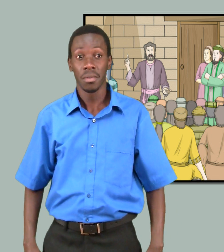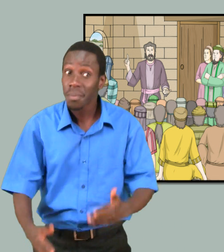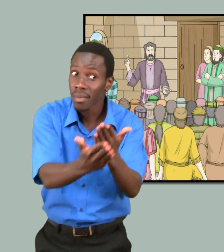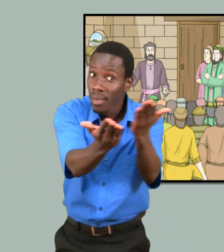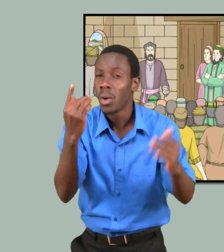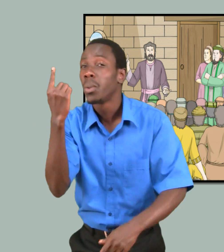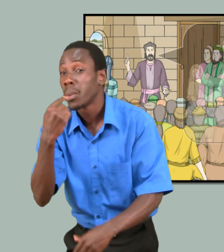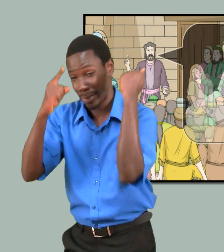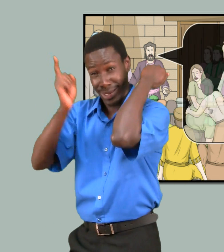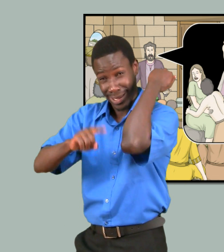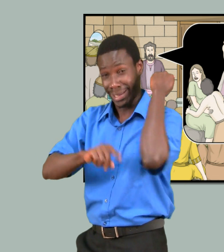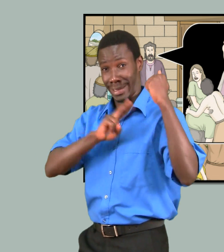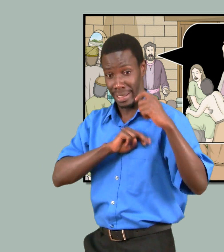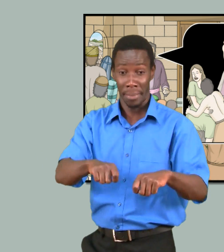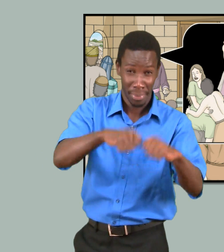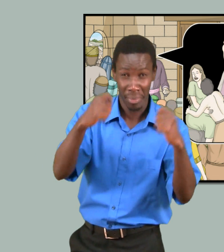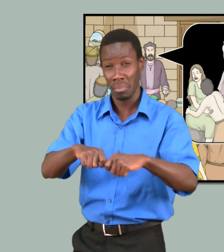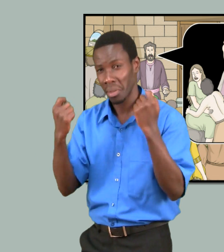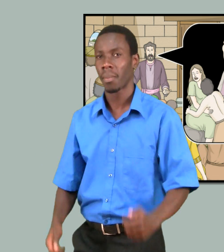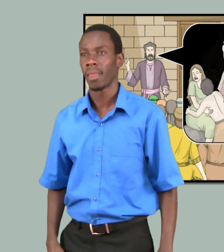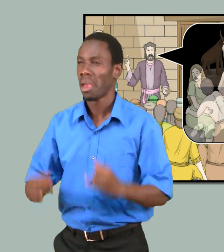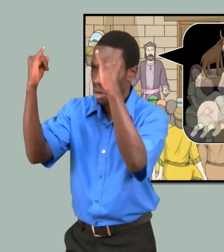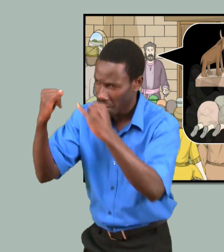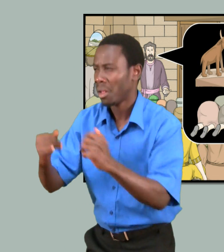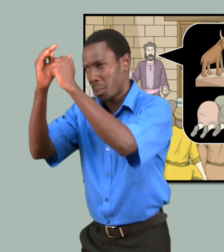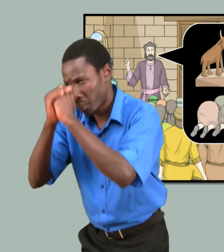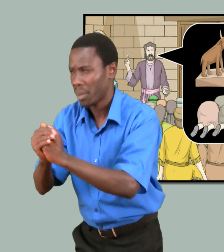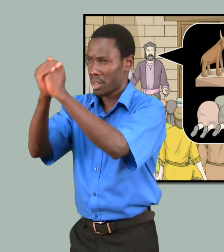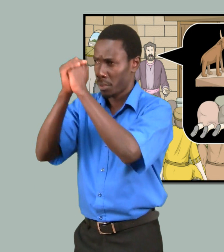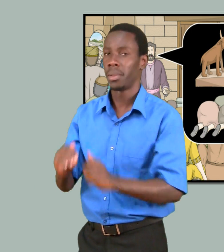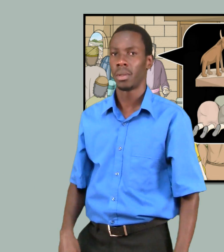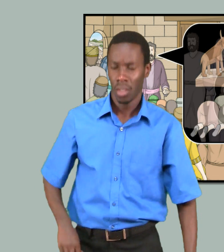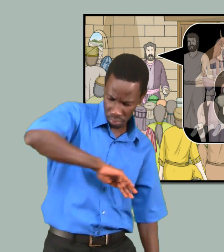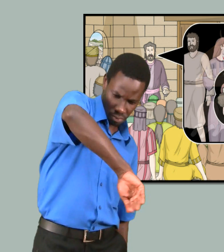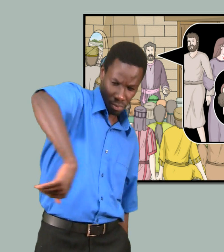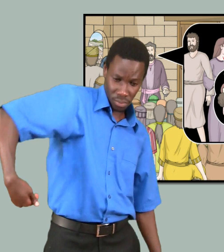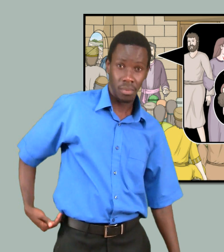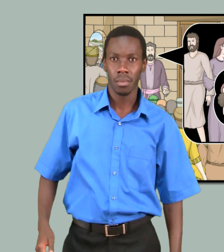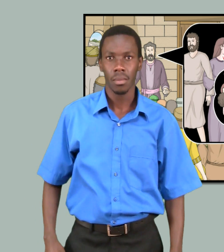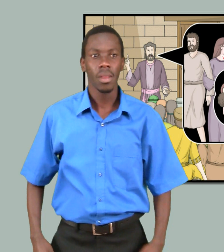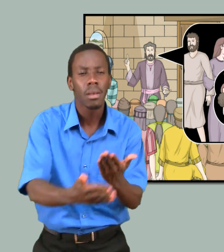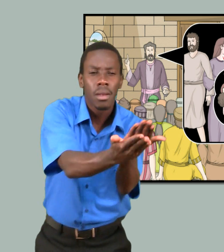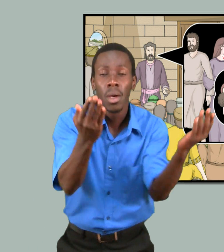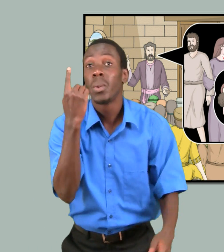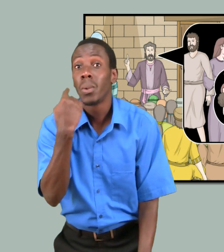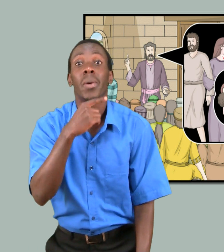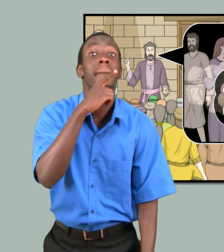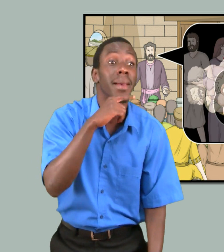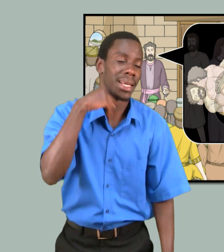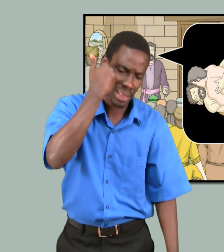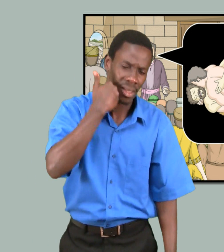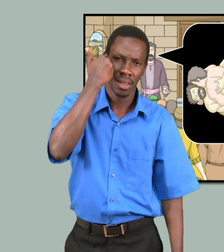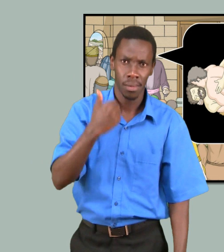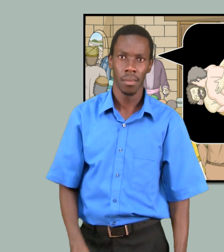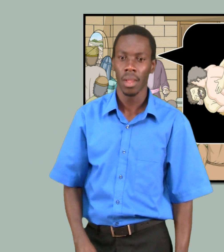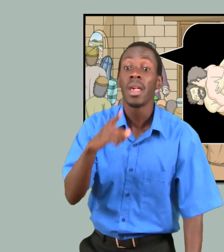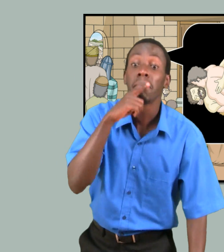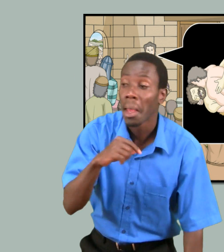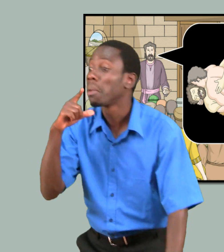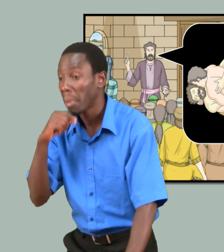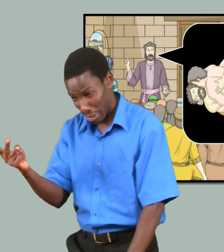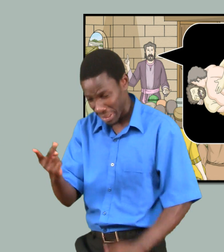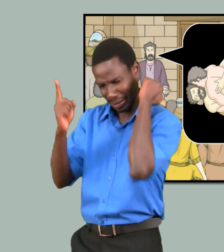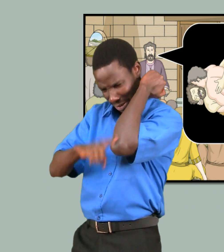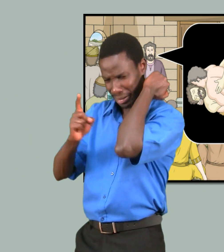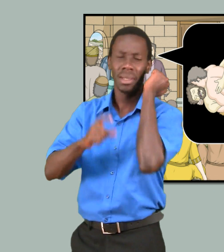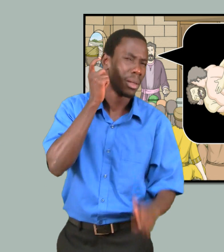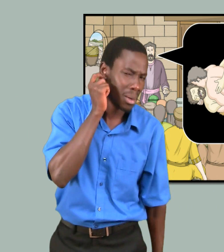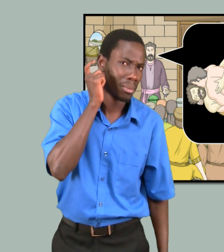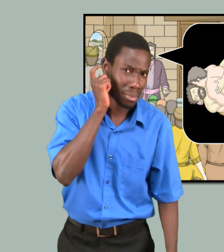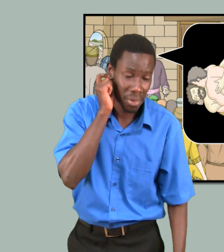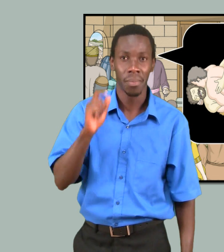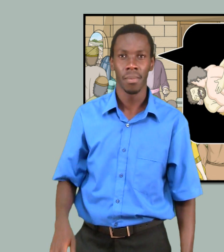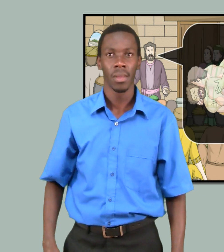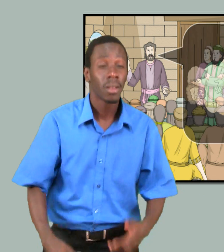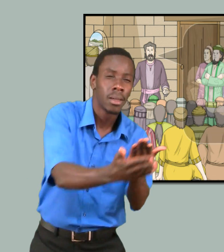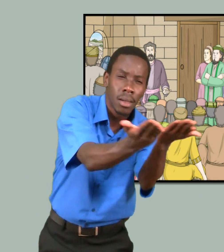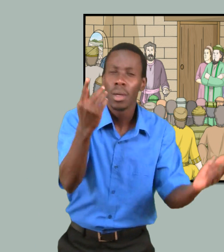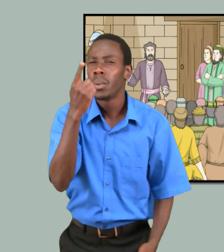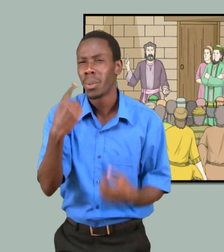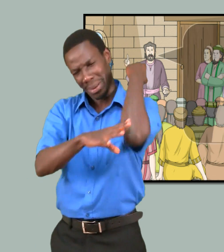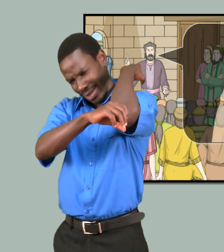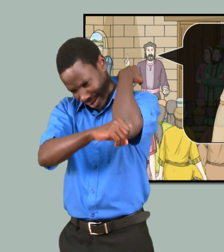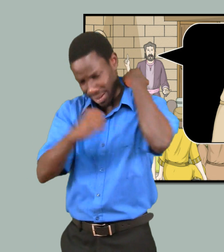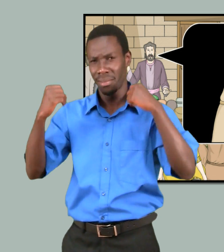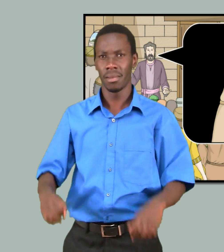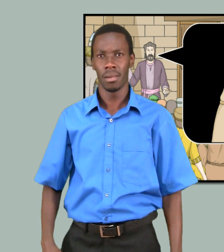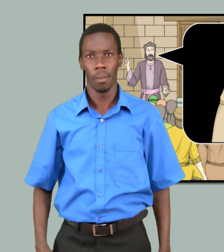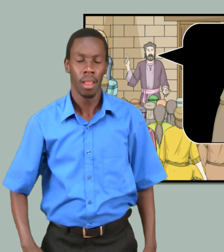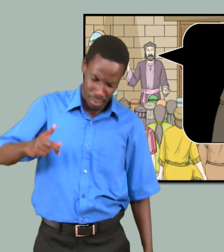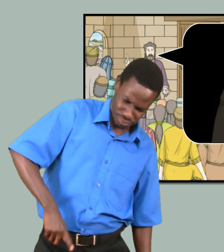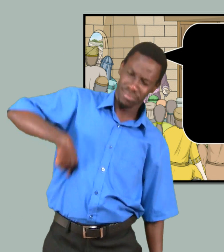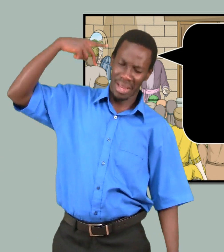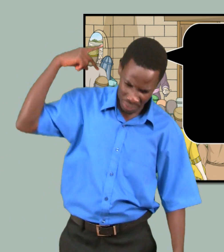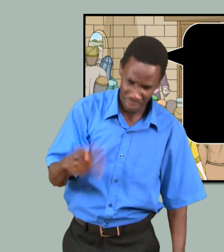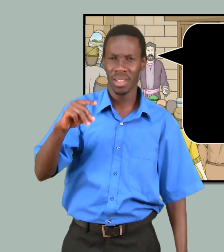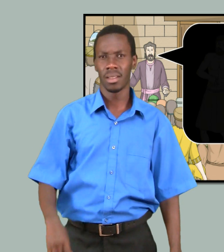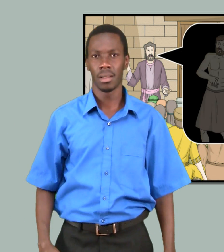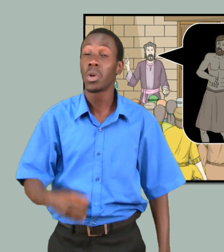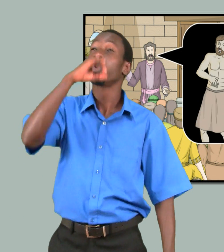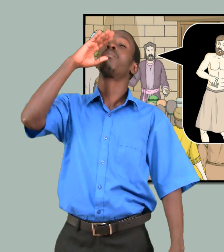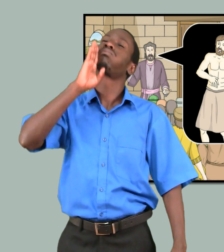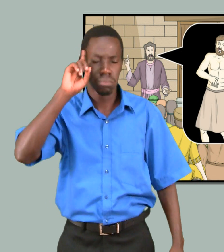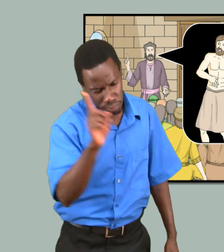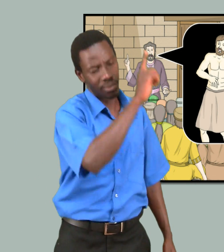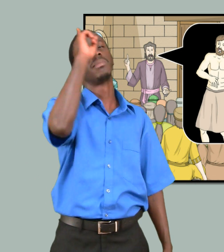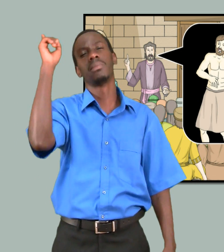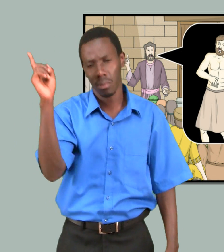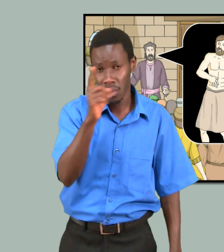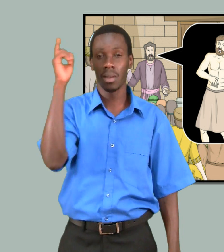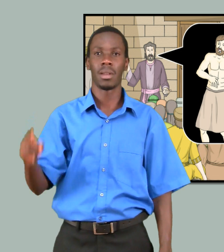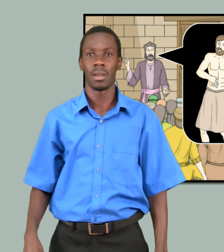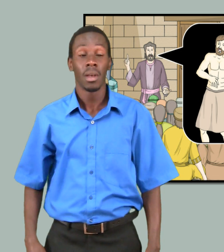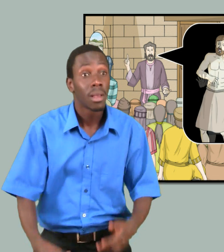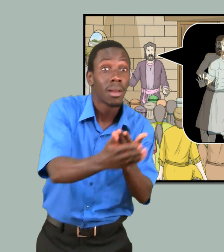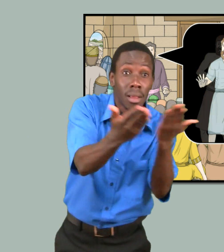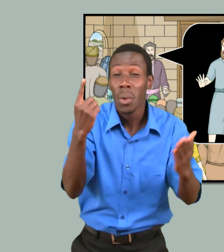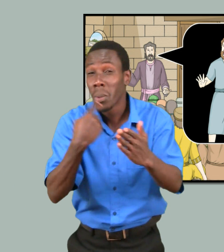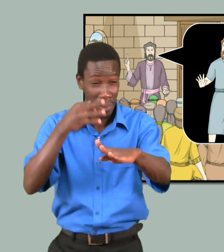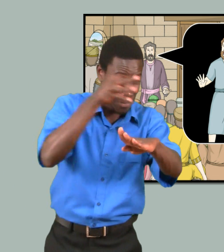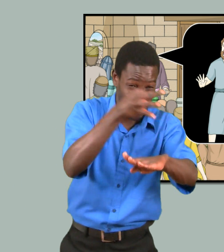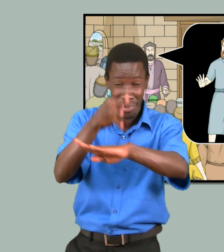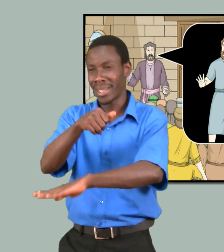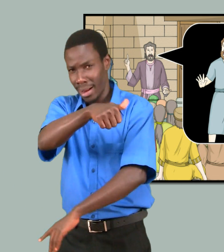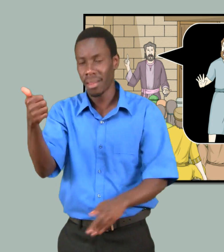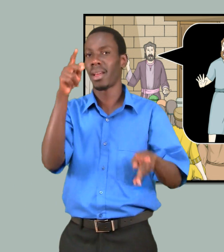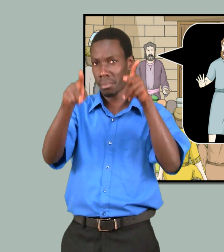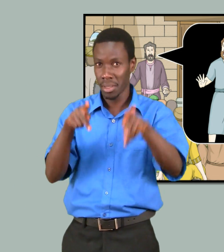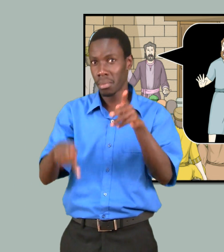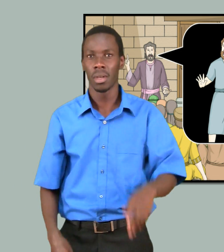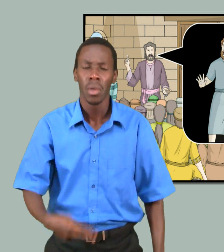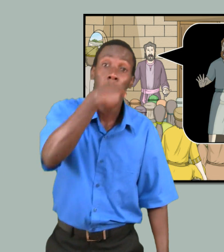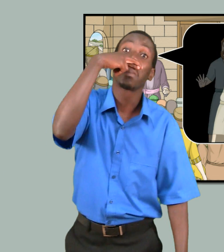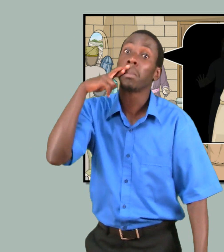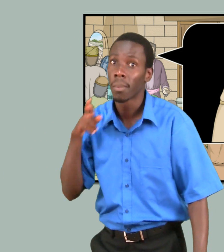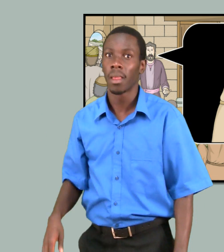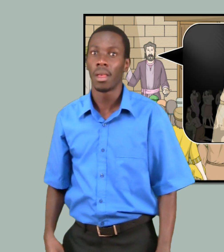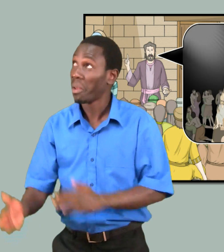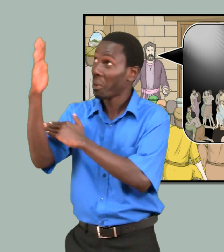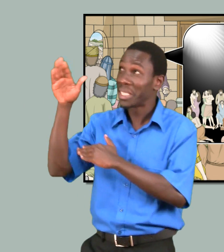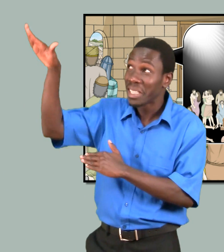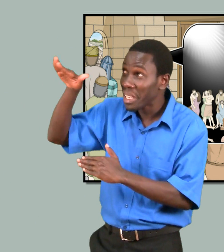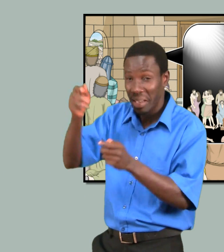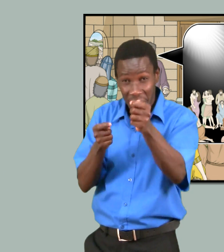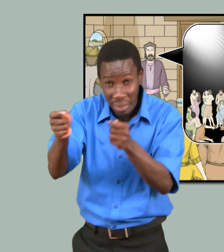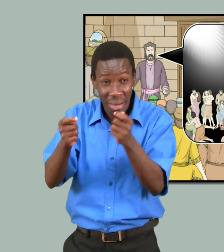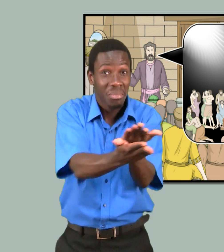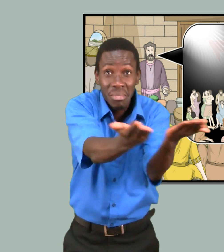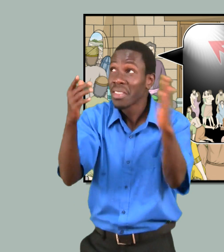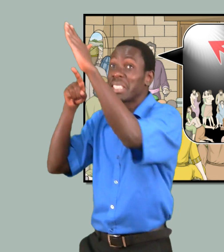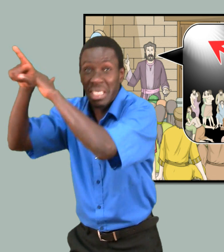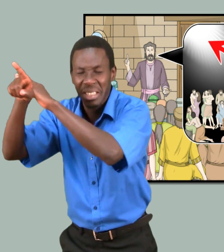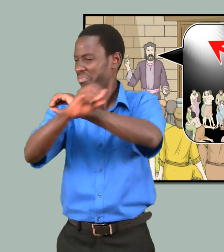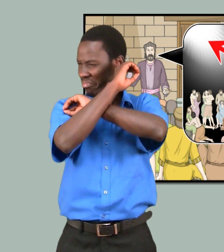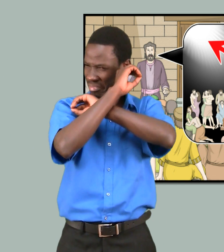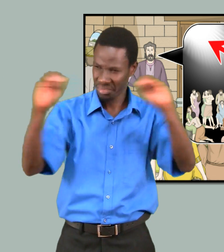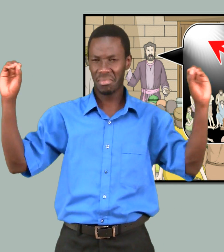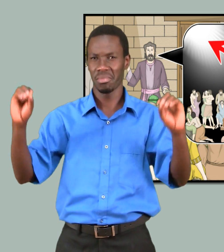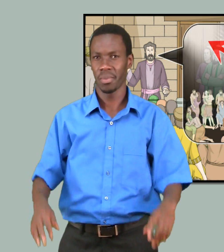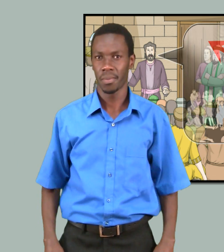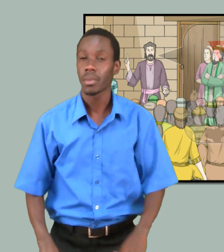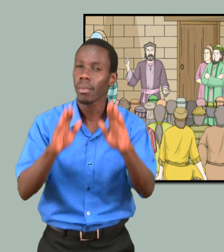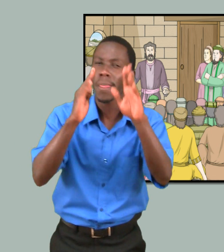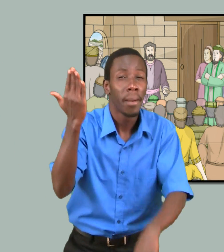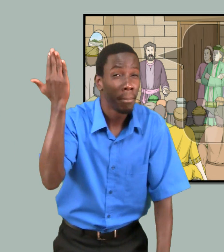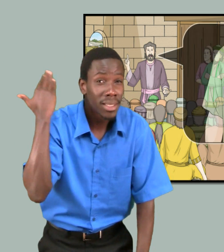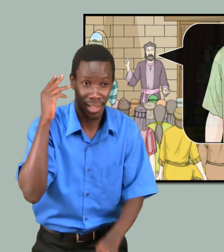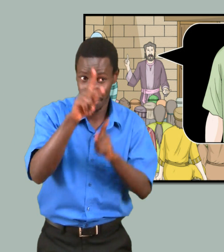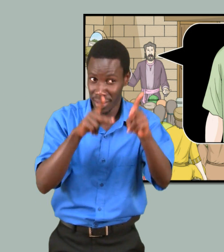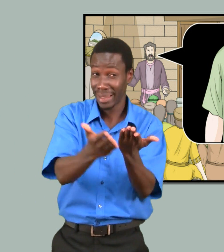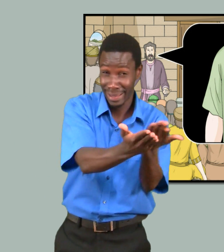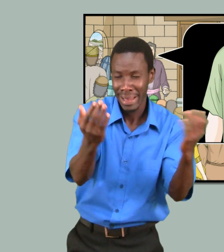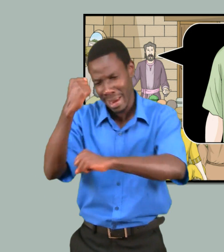Do not be deceived: Neither the sexually immoral, nor idolaters, nor adulterers, nor men who submit to or perform homosexual acts, nor thieves, nor the greedy, nor drunkards, nor verbal abusers, nor swindlers, will inherit the kingdom of God.